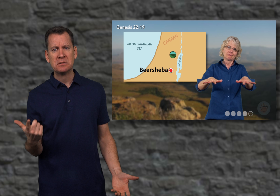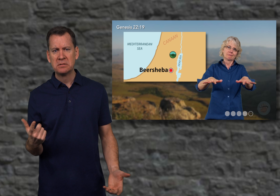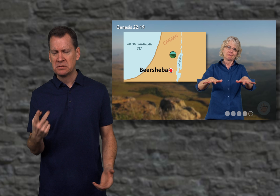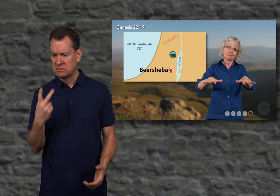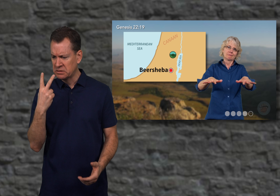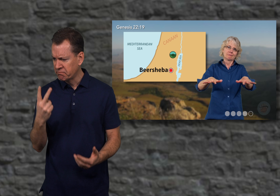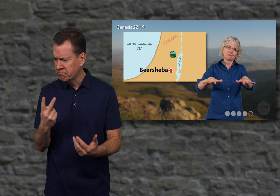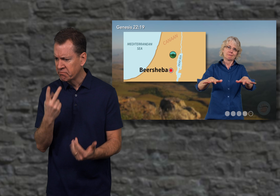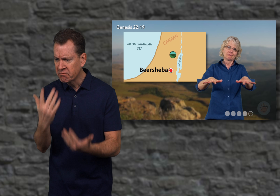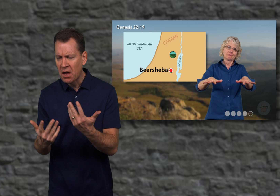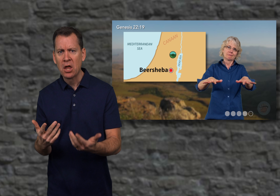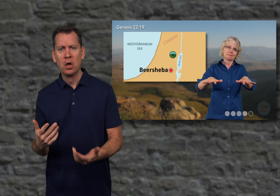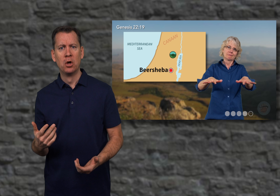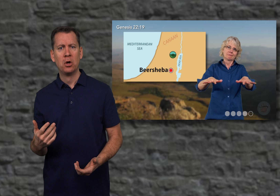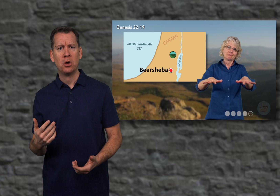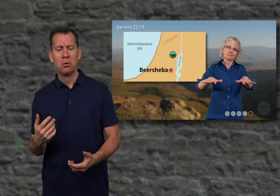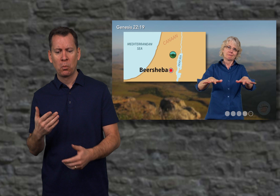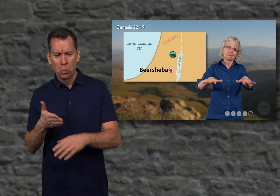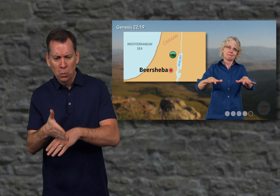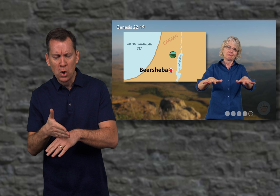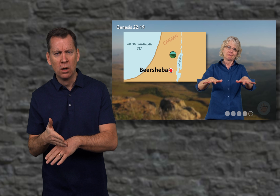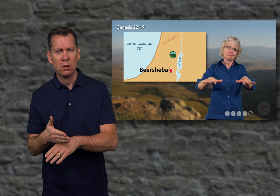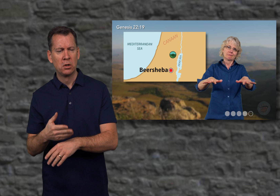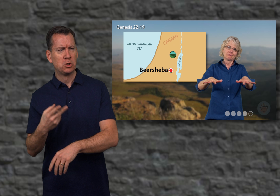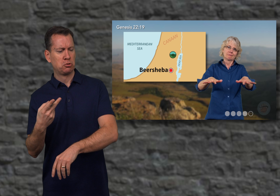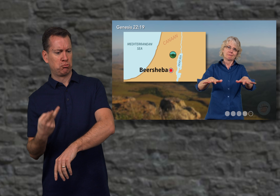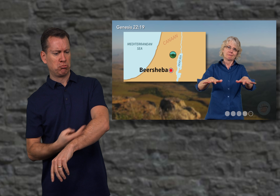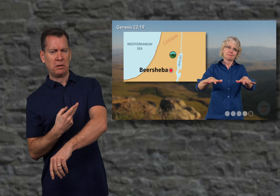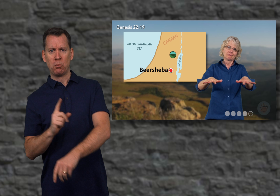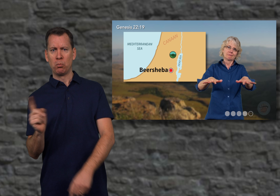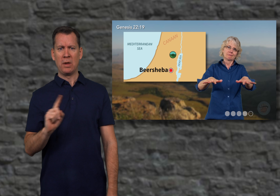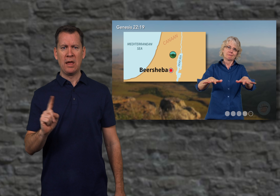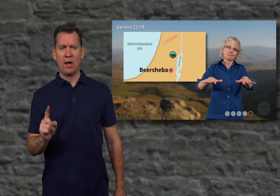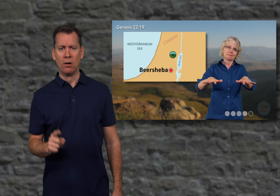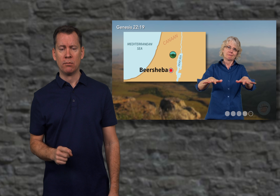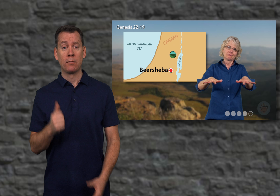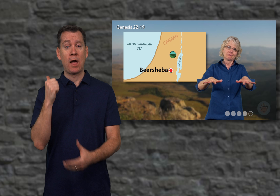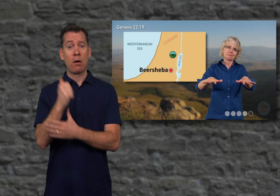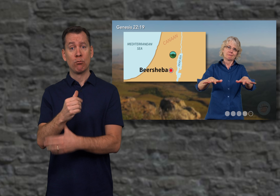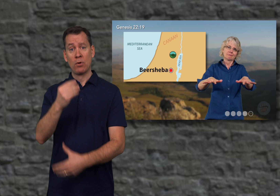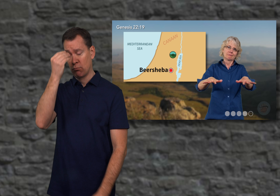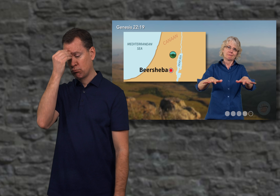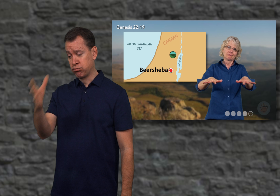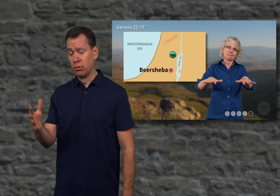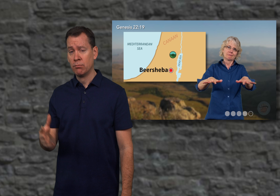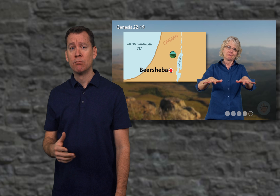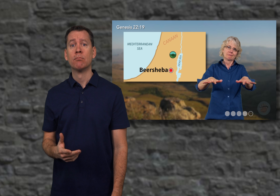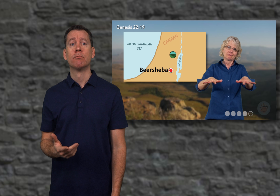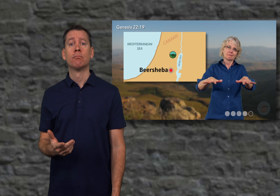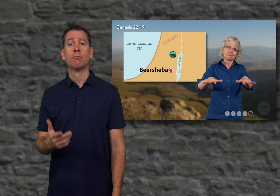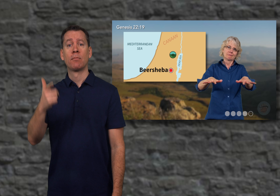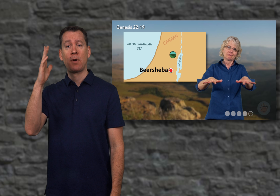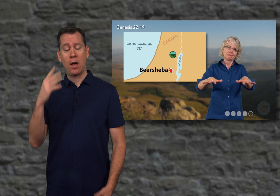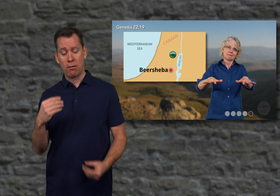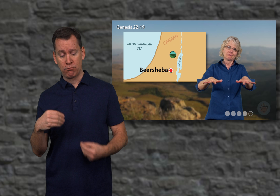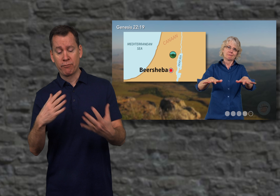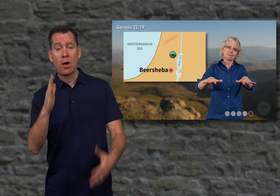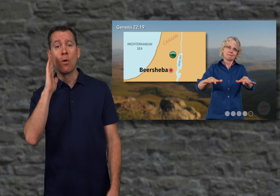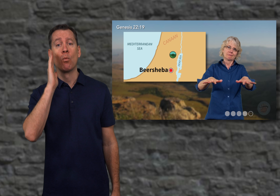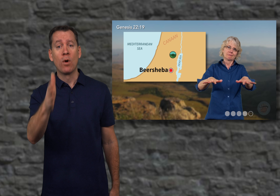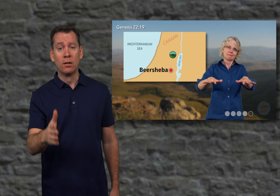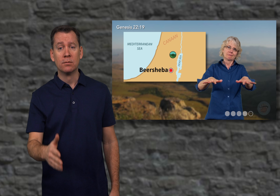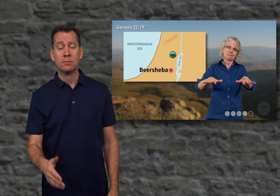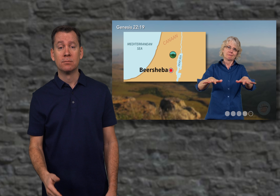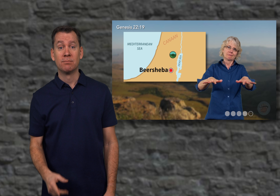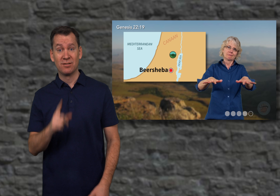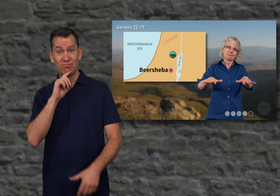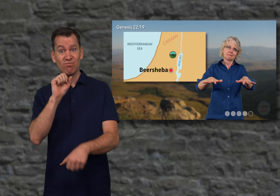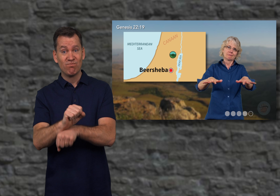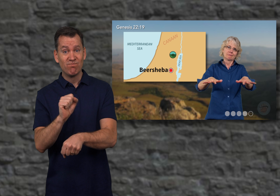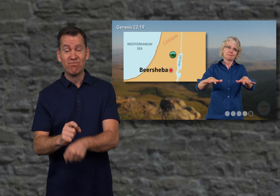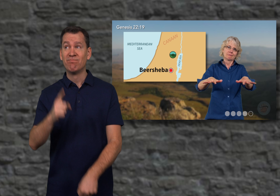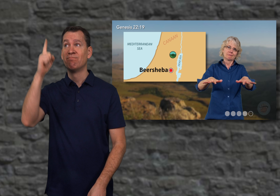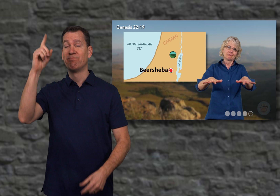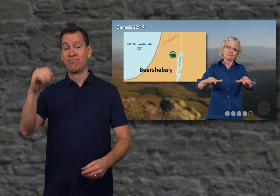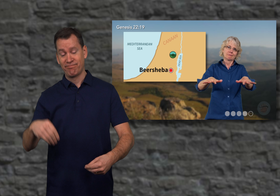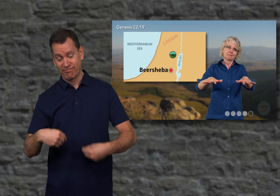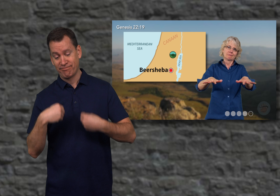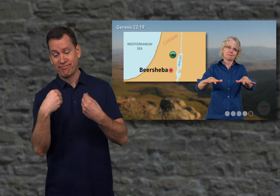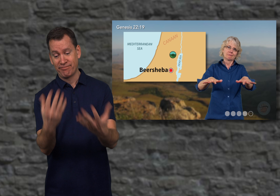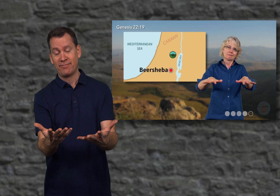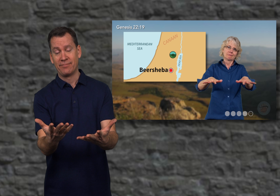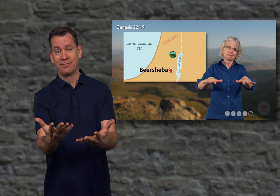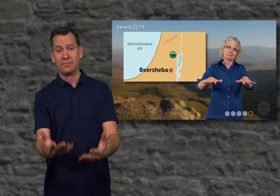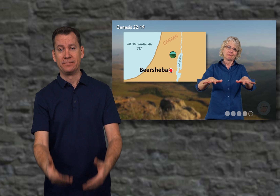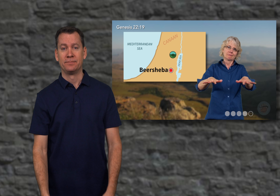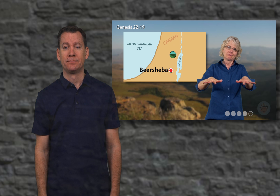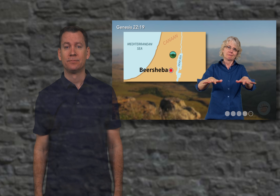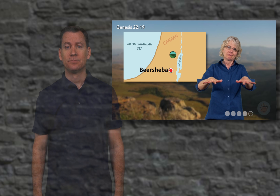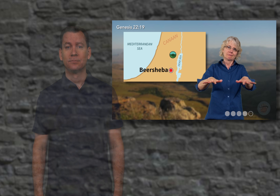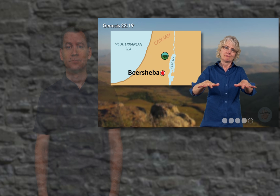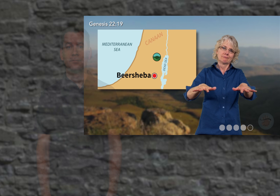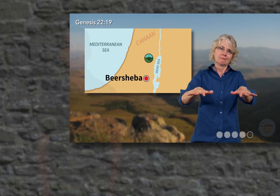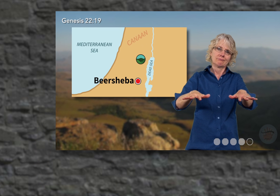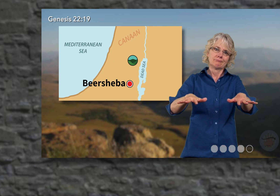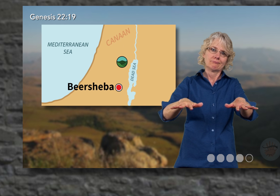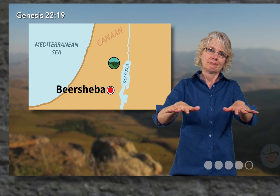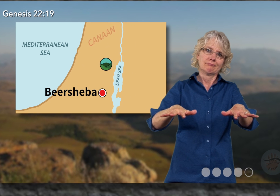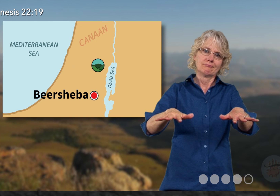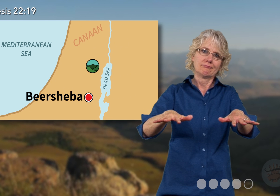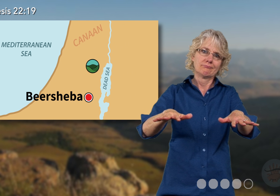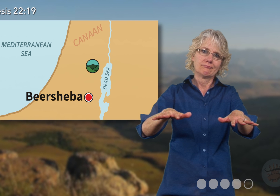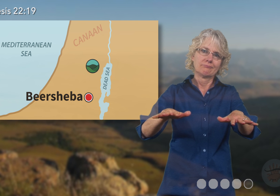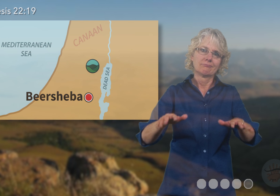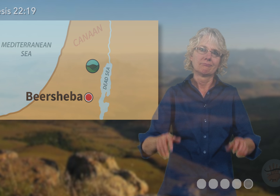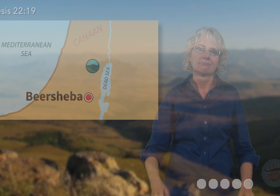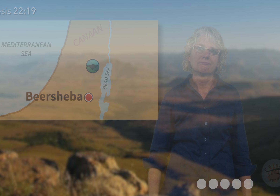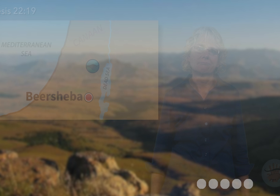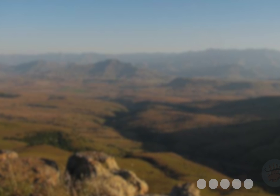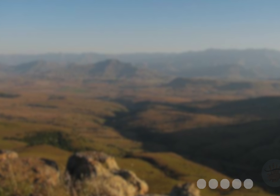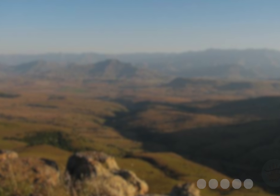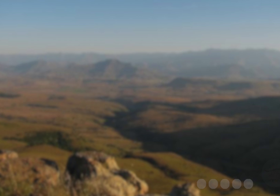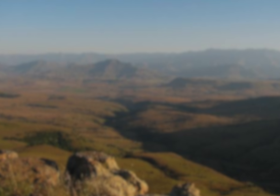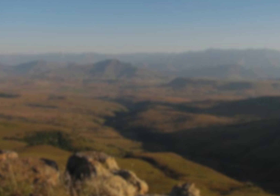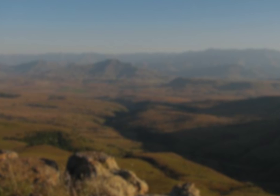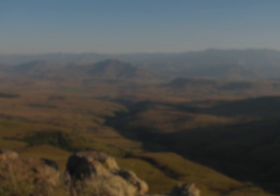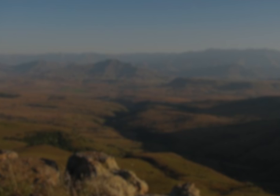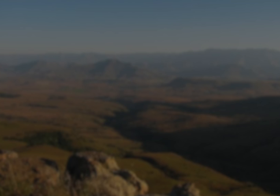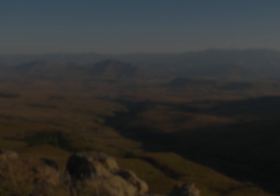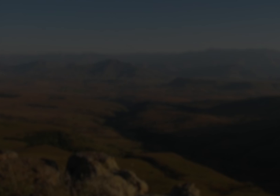And Abraham settled in Beersheba.